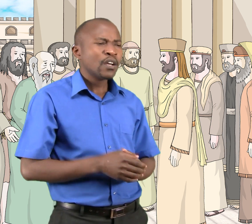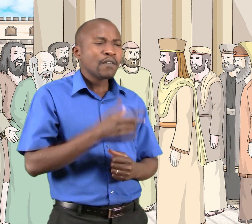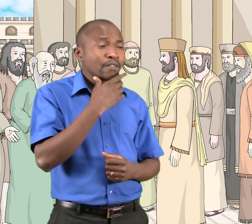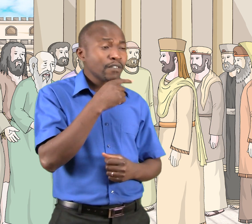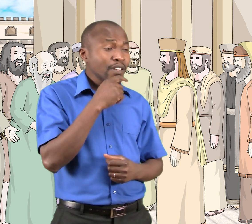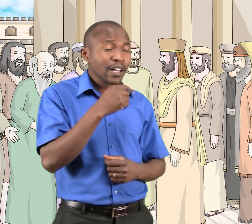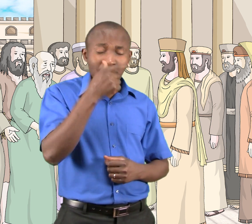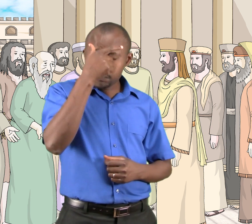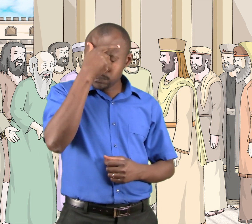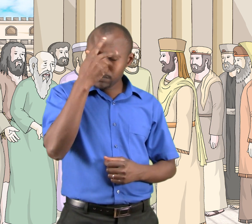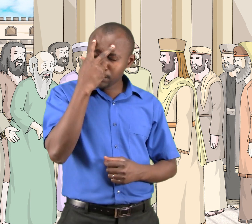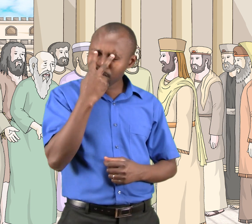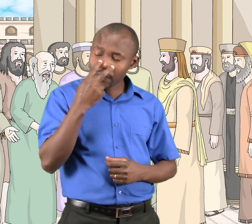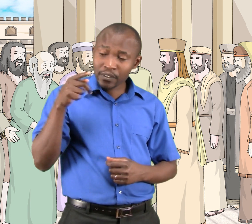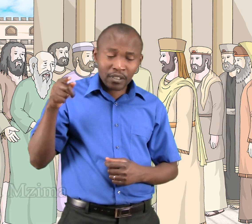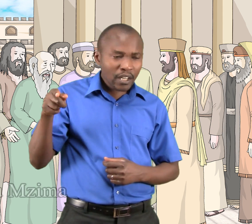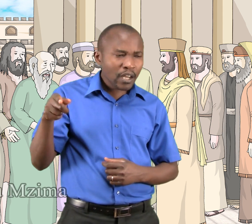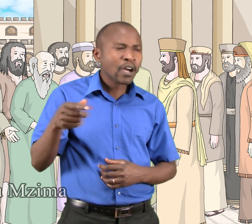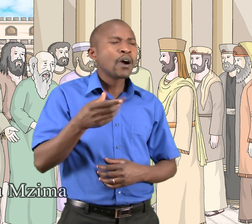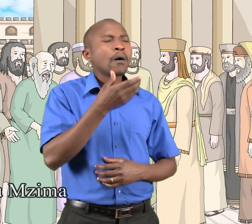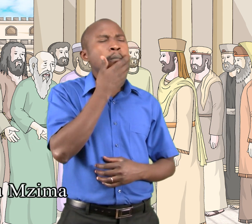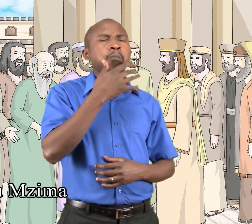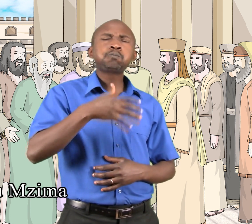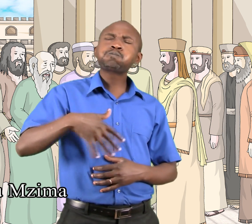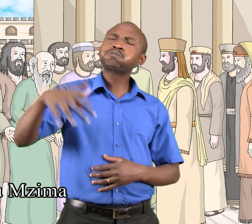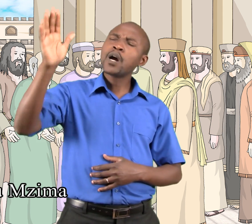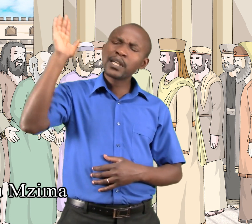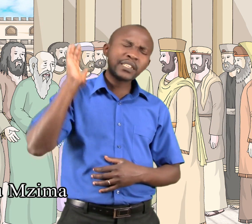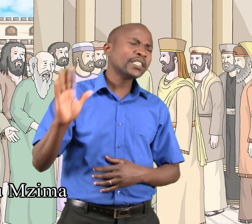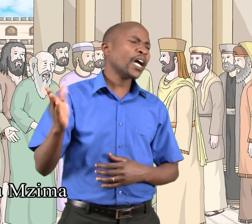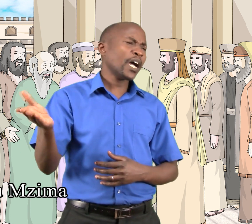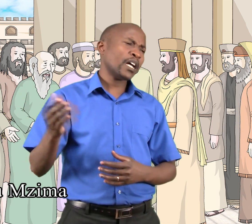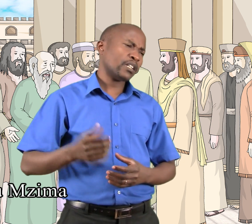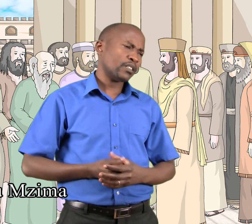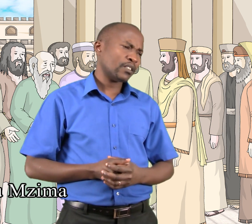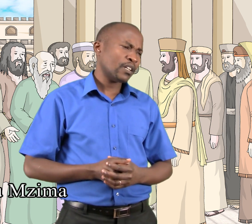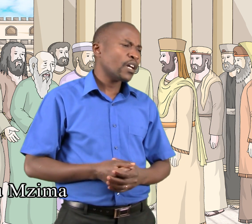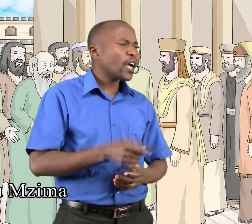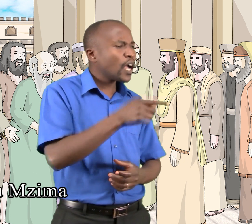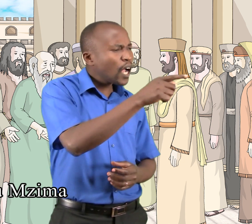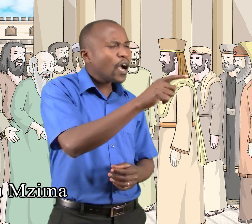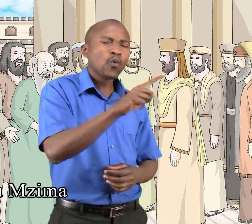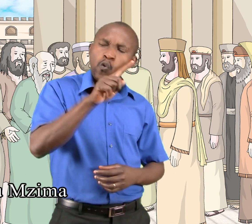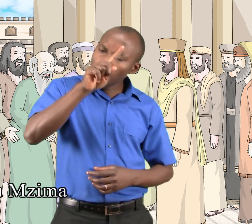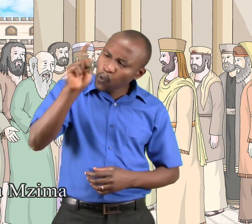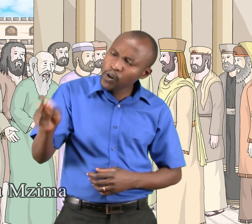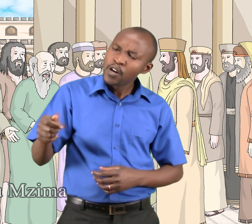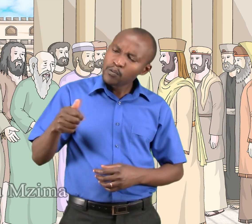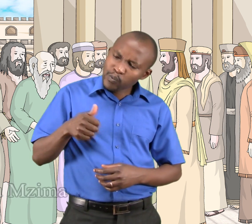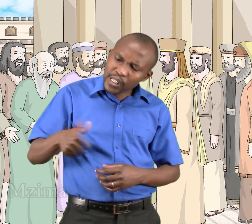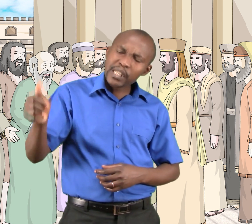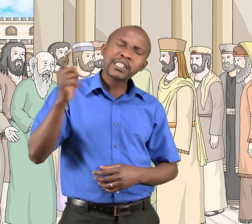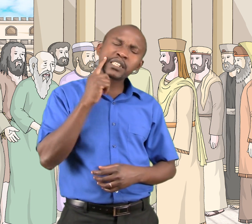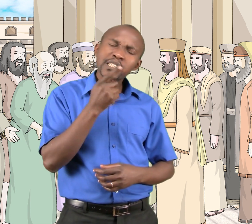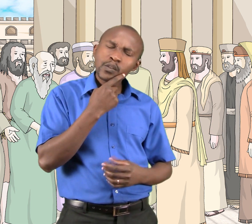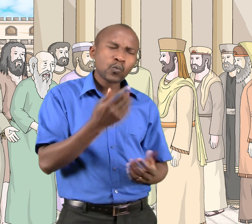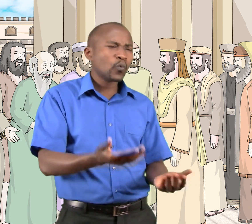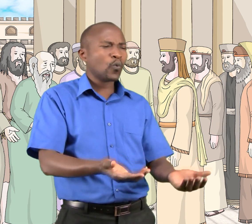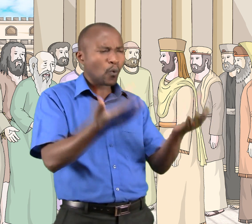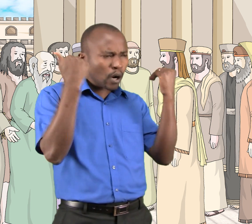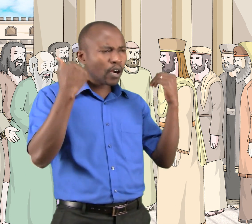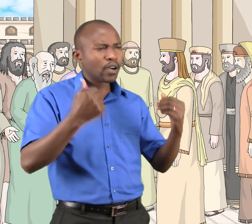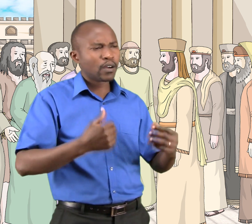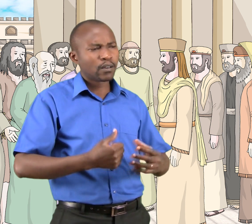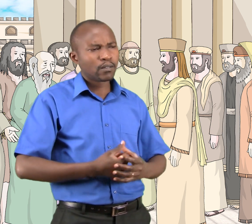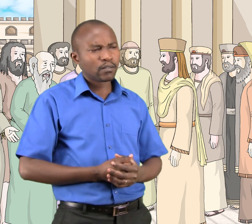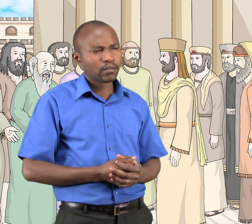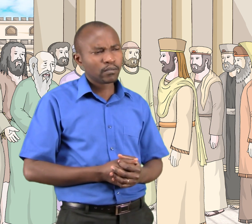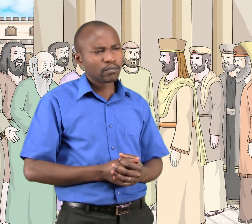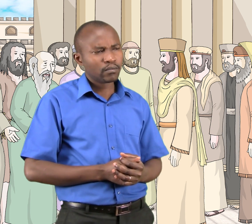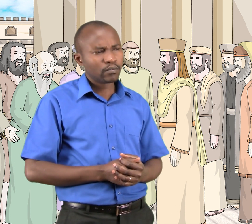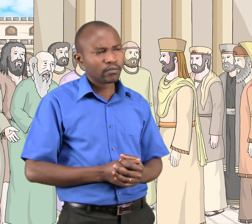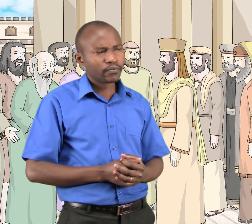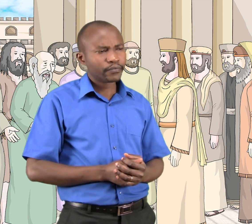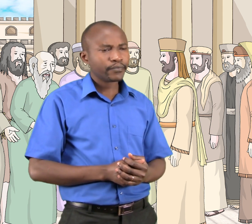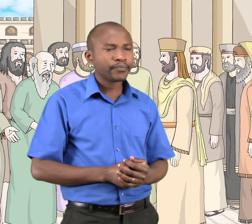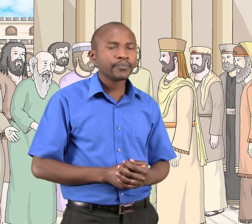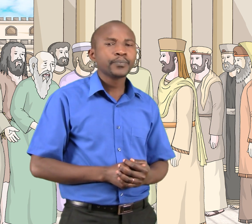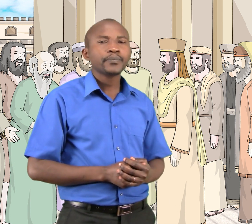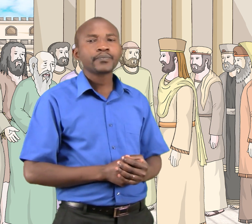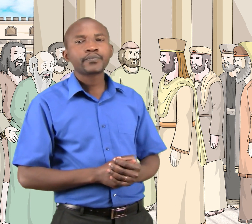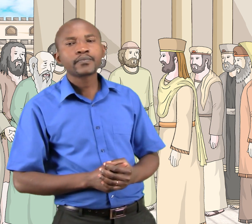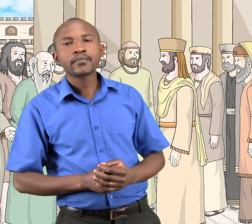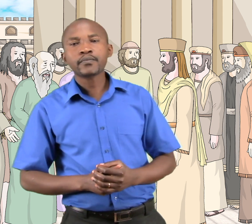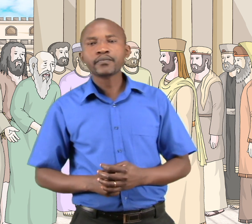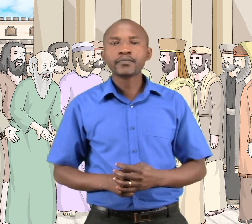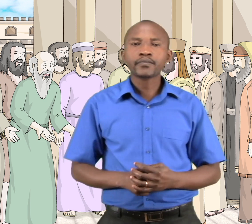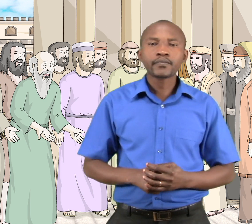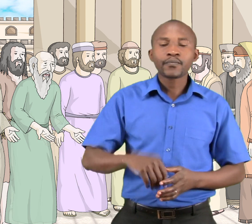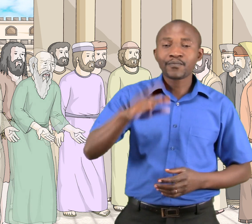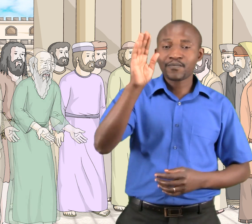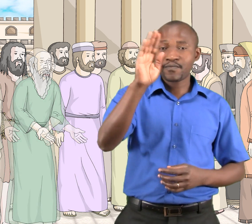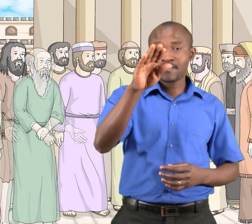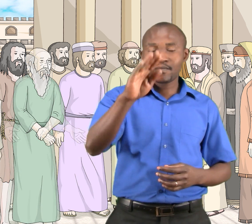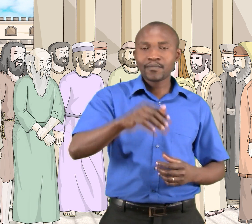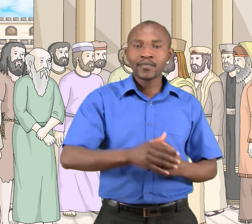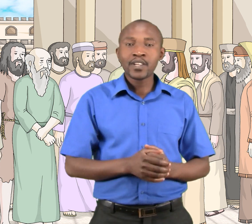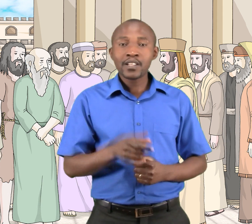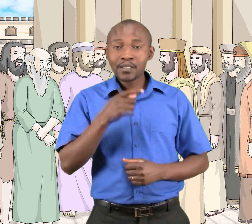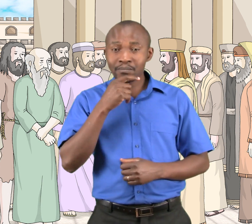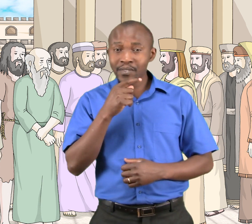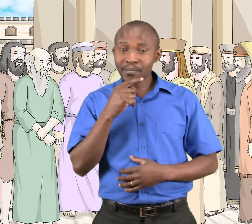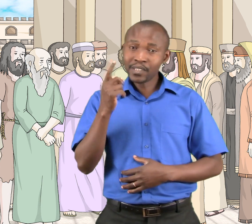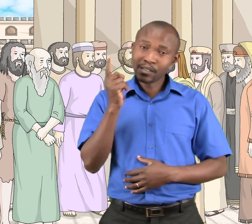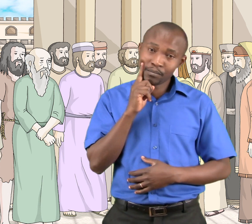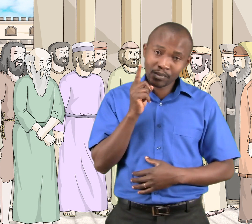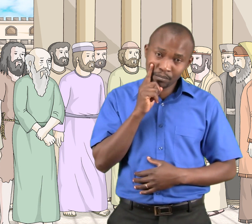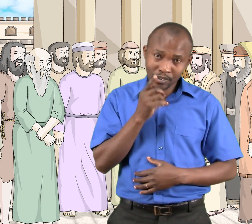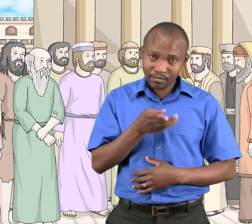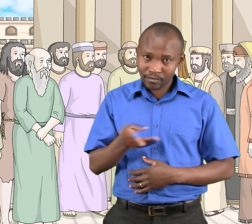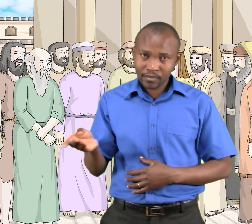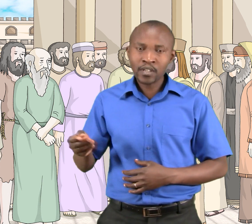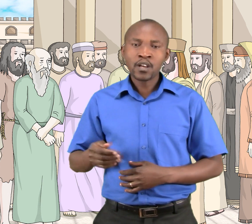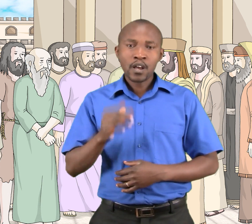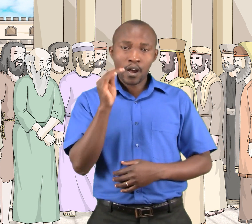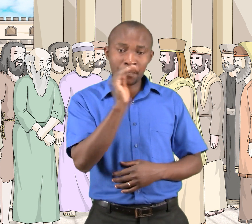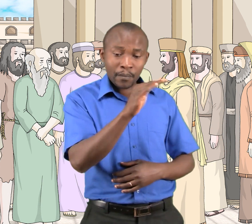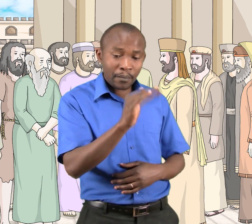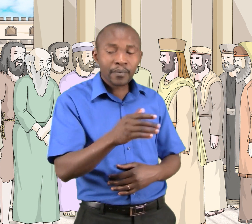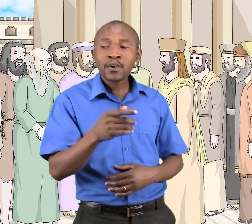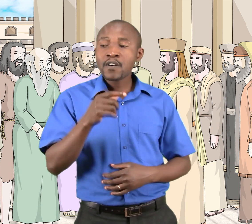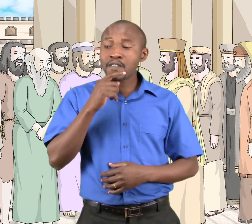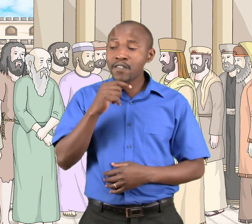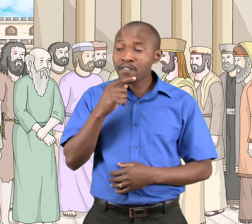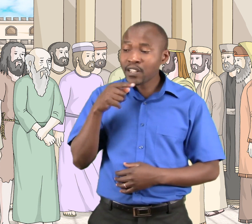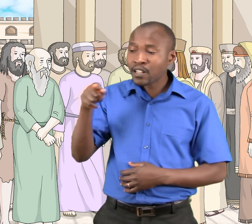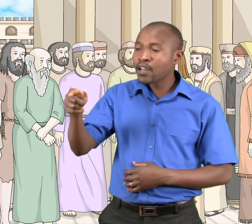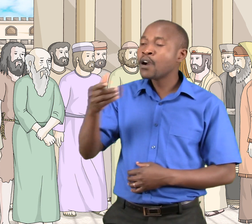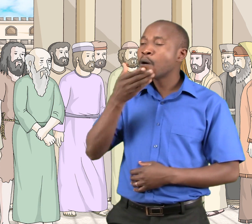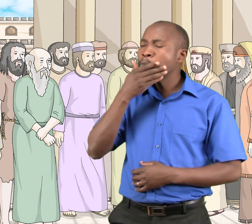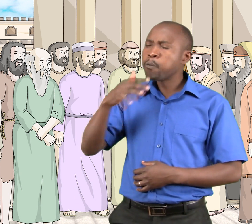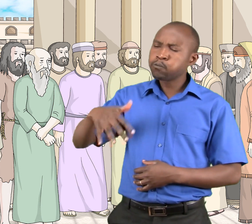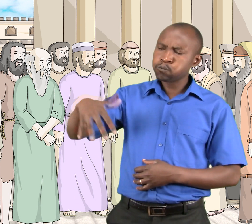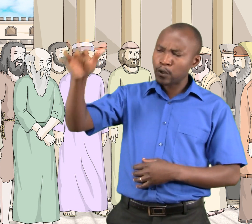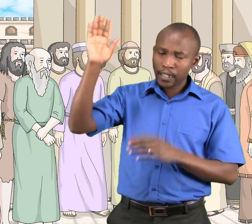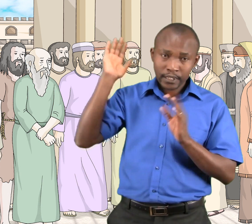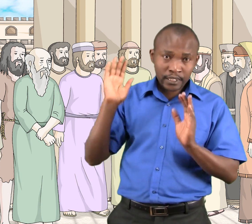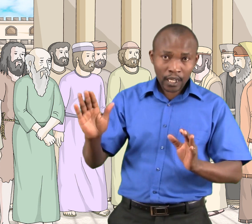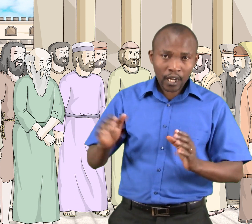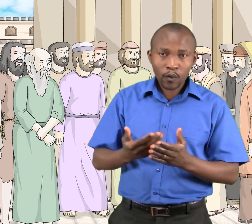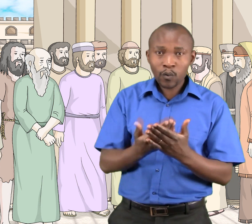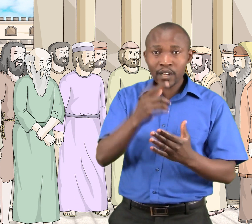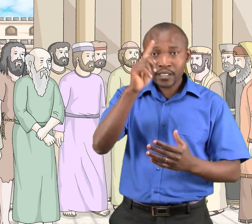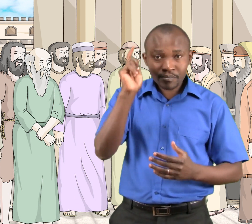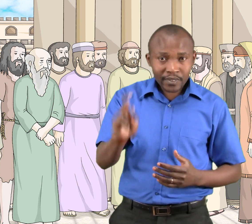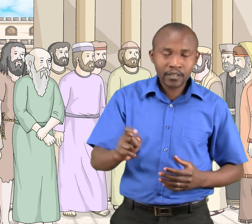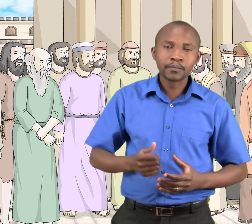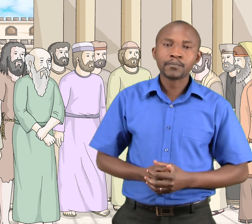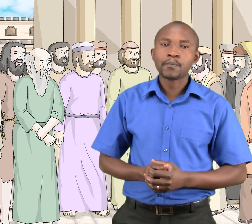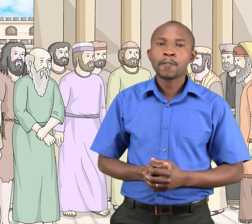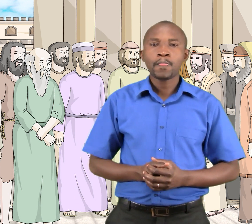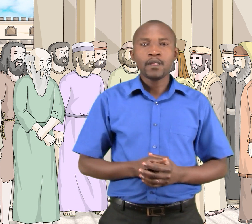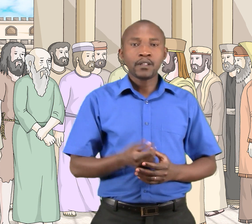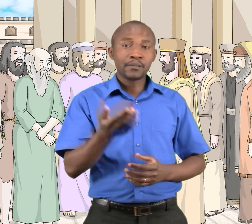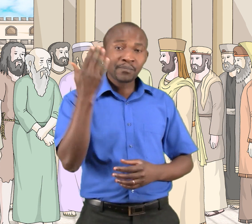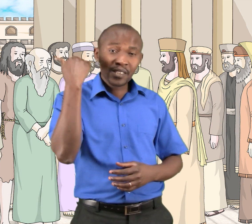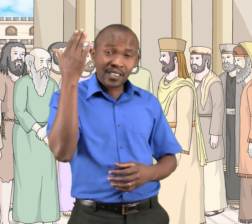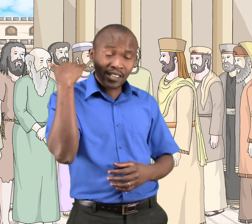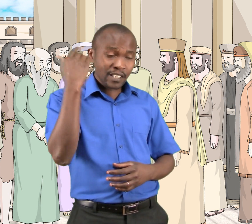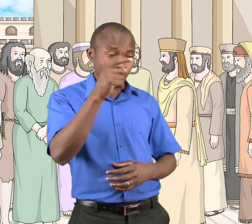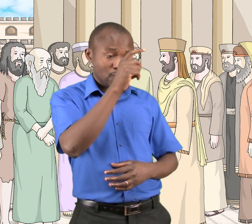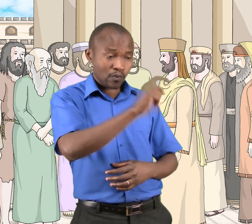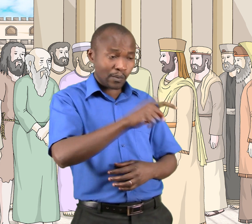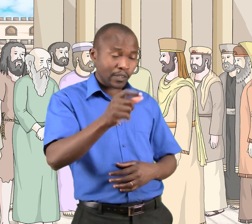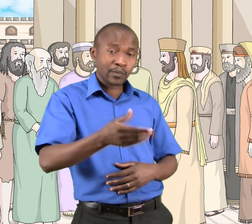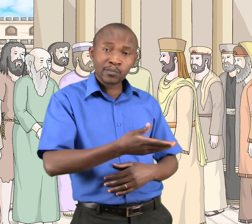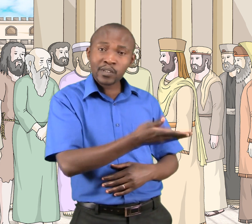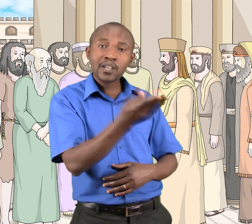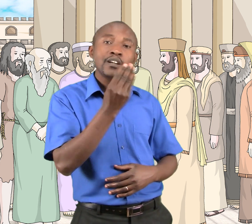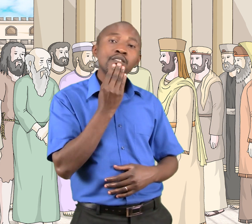He is old enough to speak for himself.” His parents said this because they were afraid of the Jews.